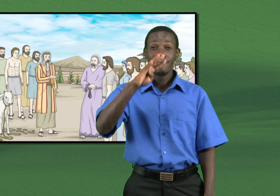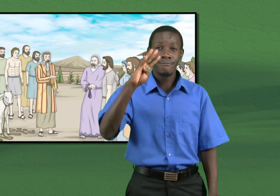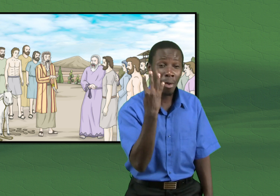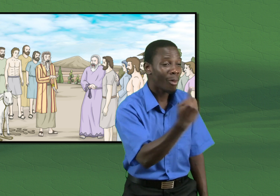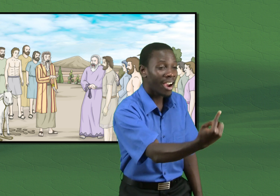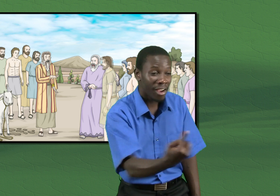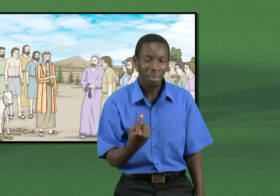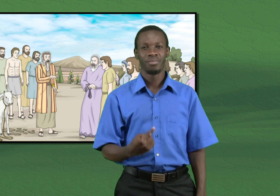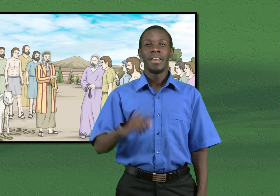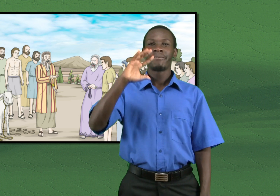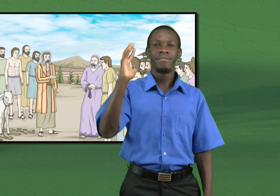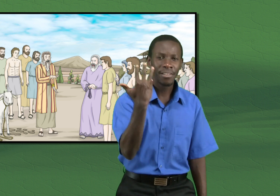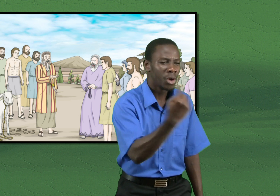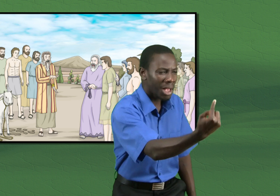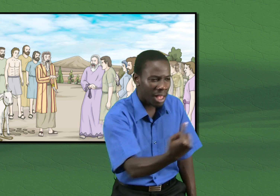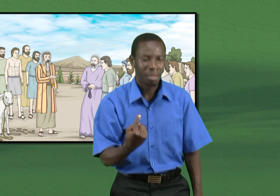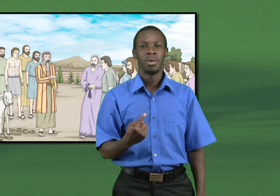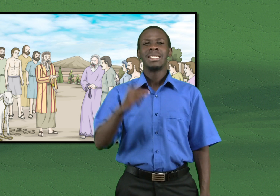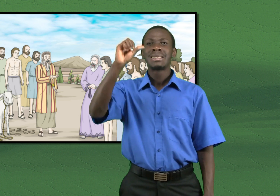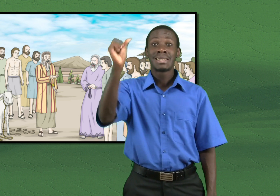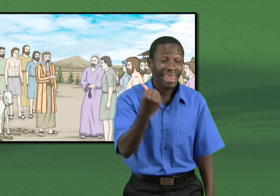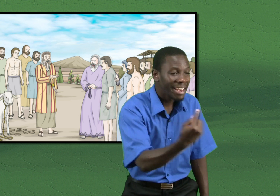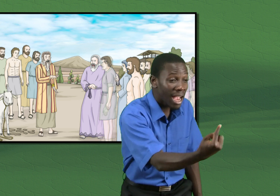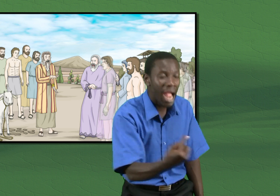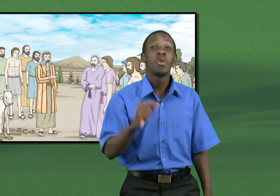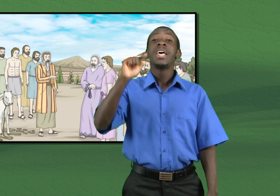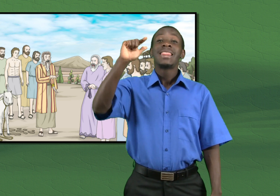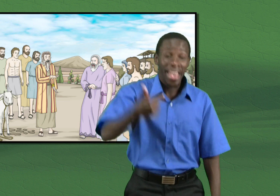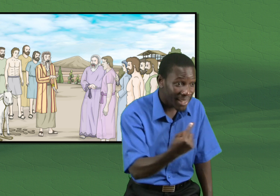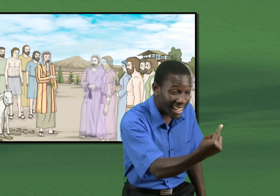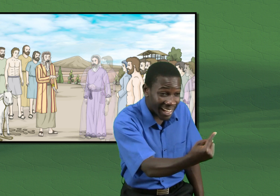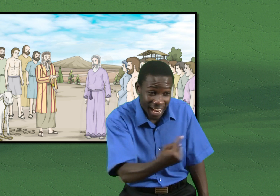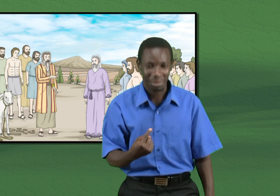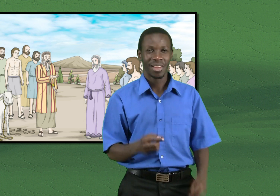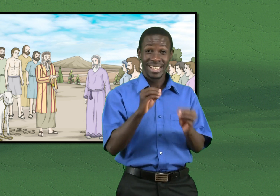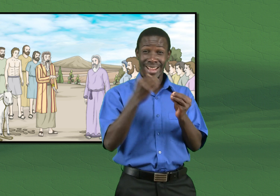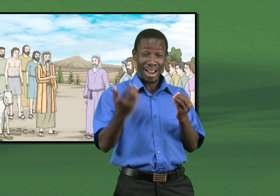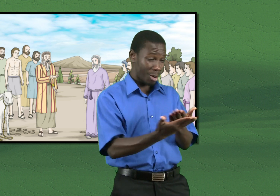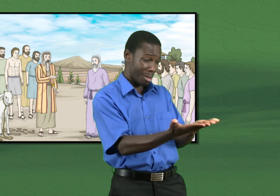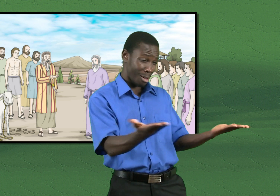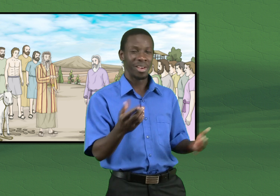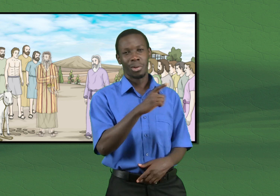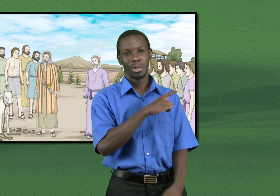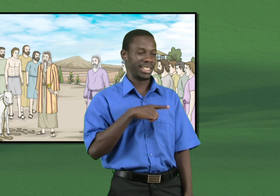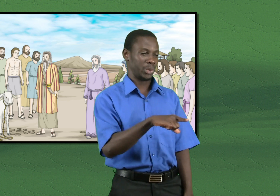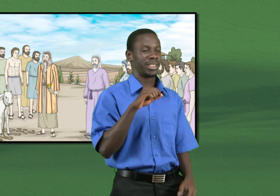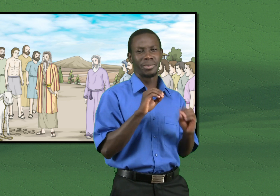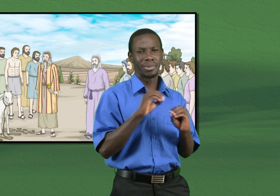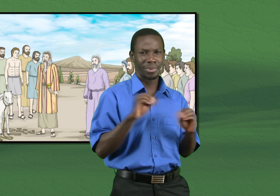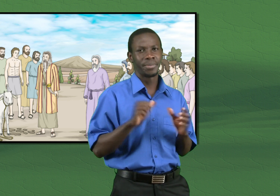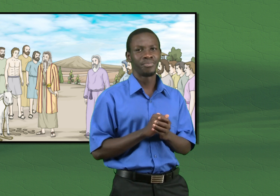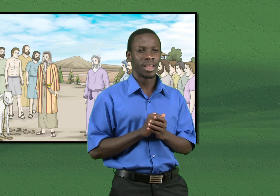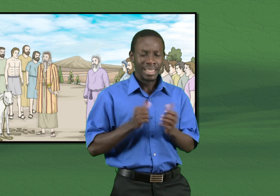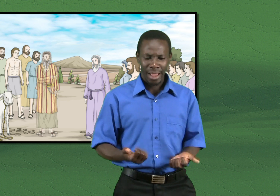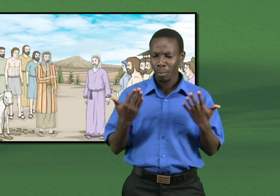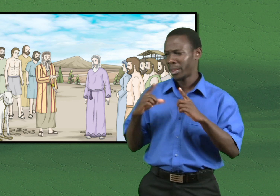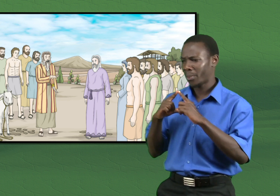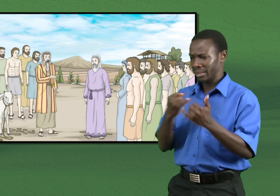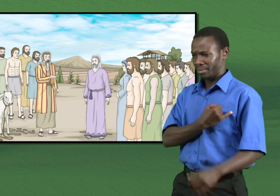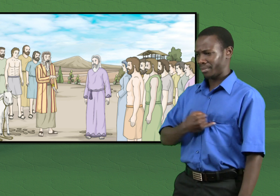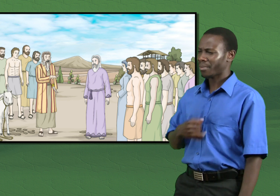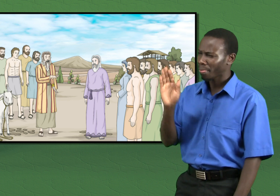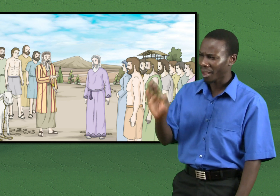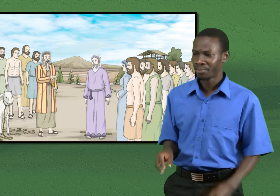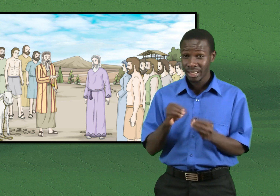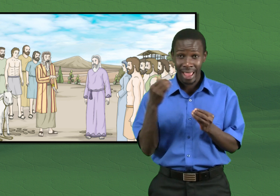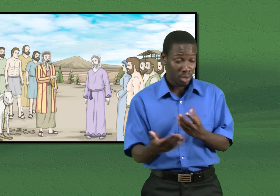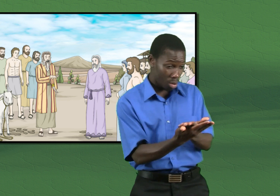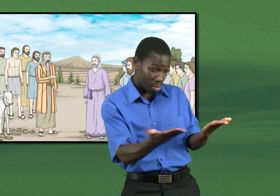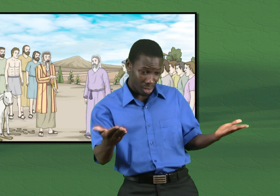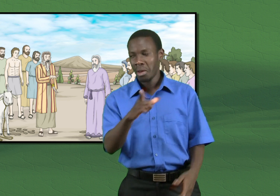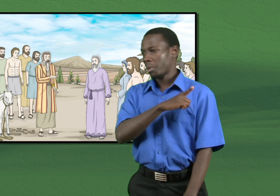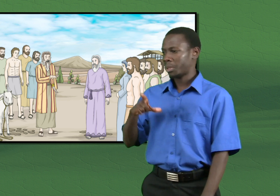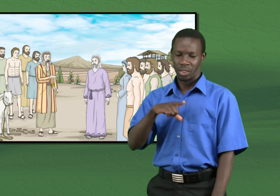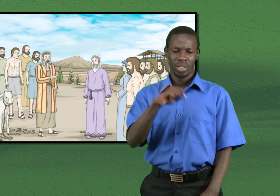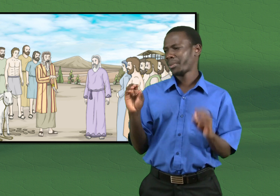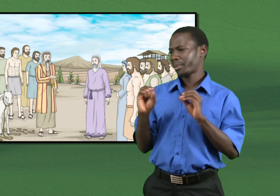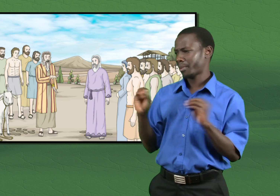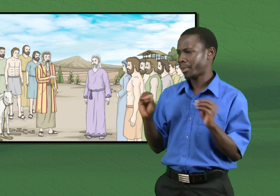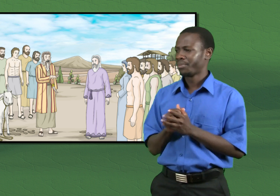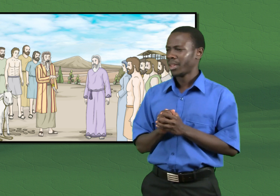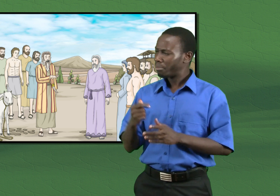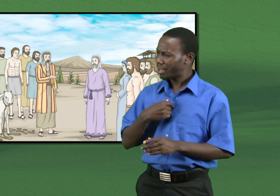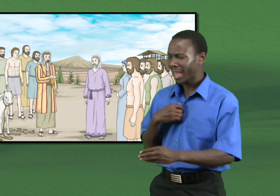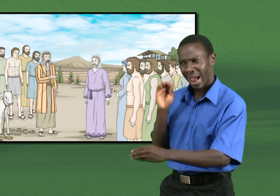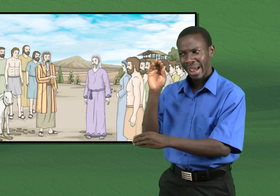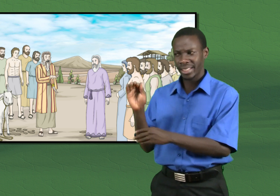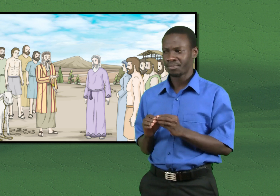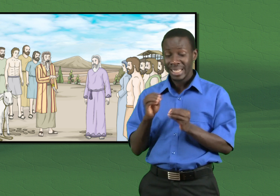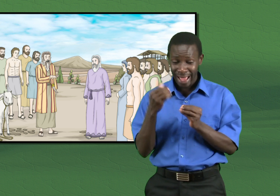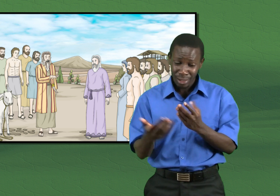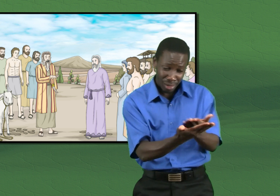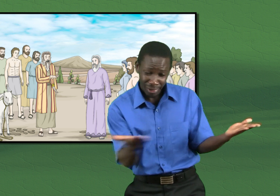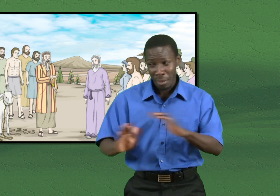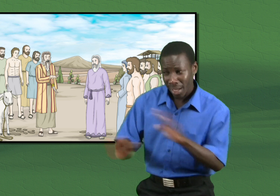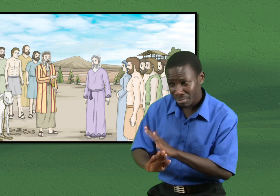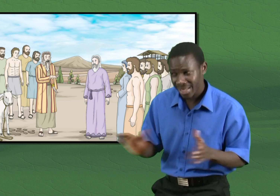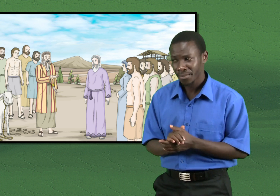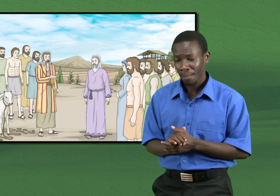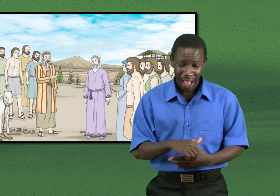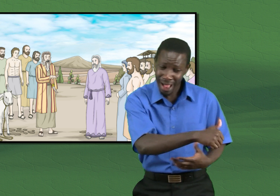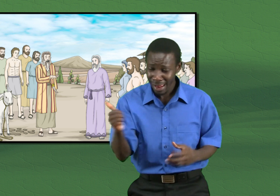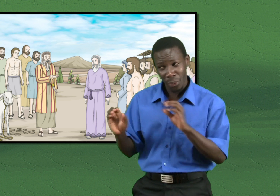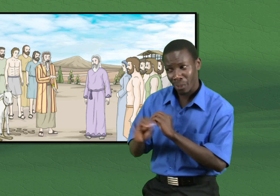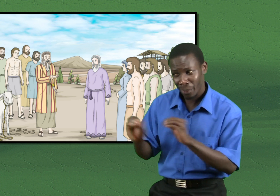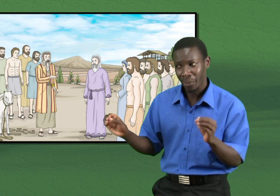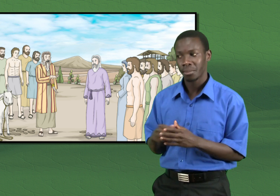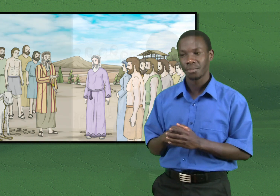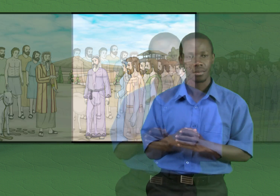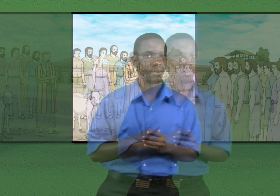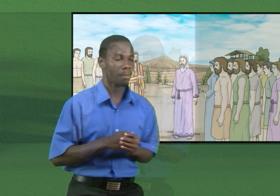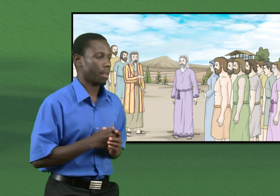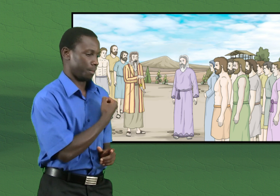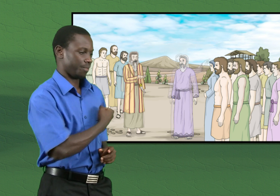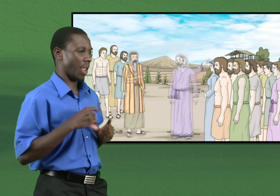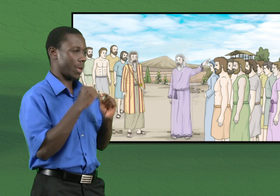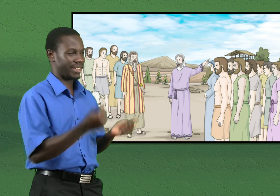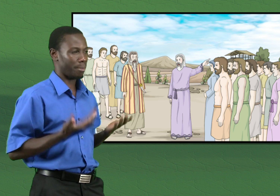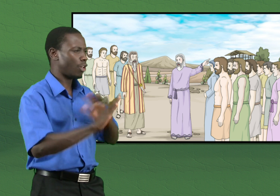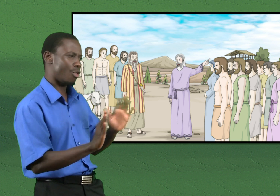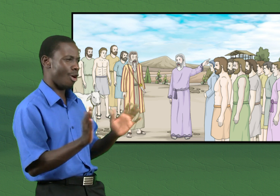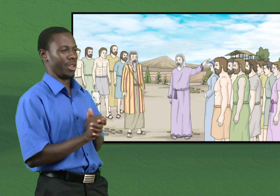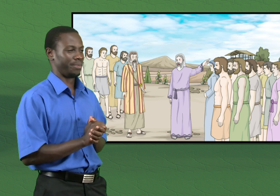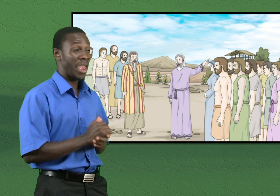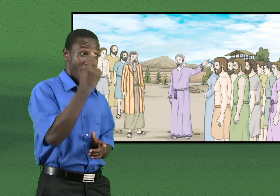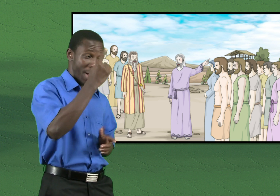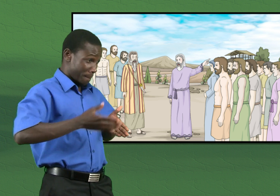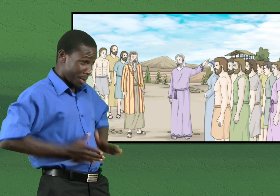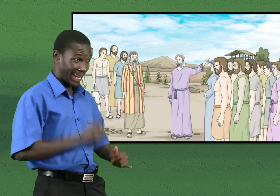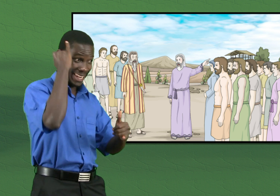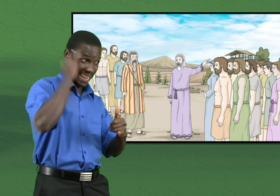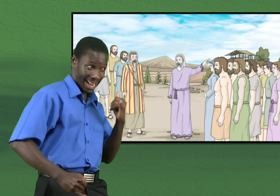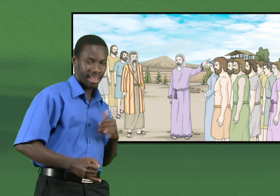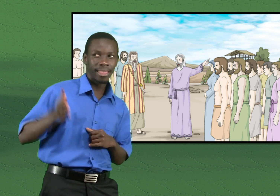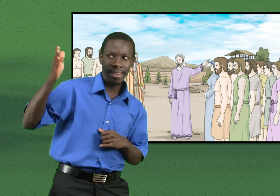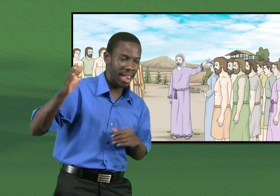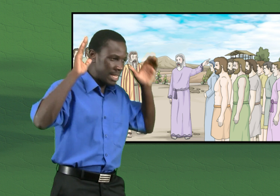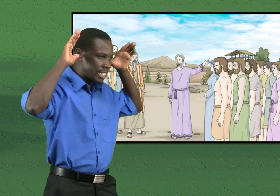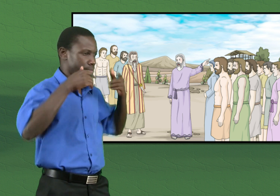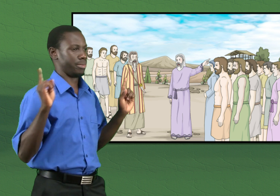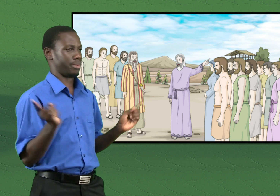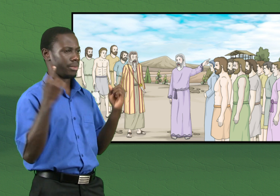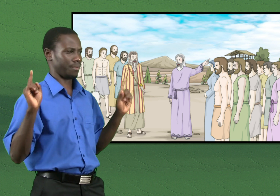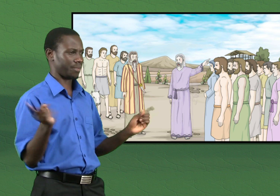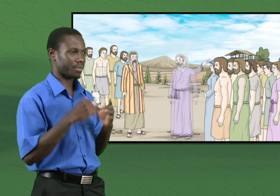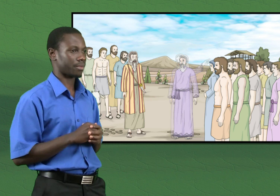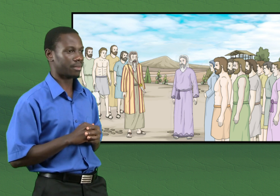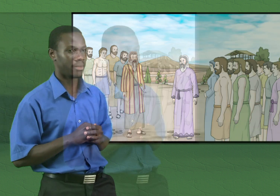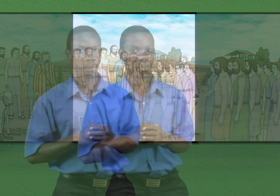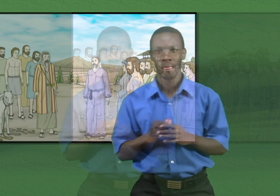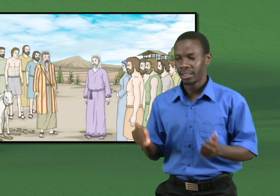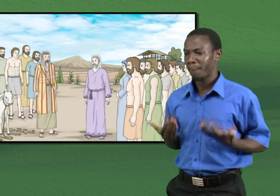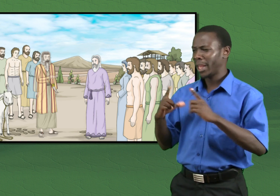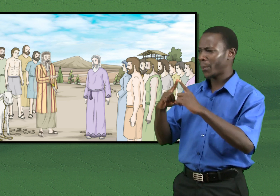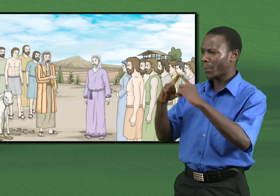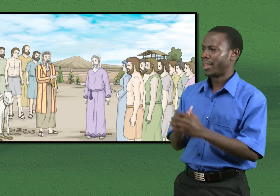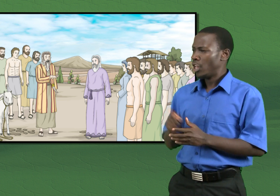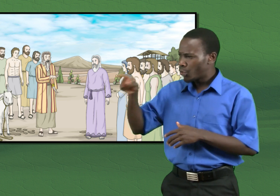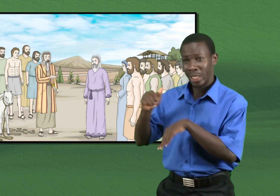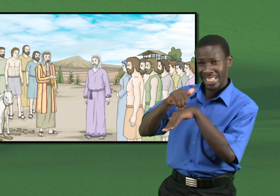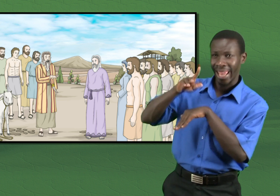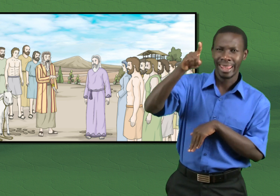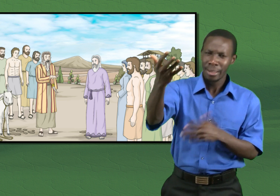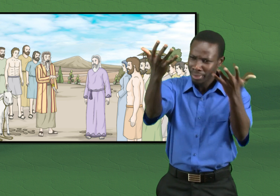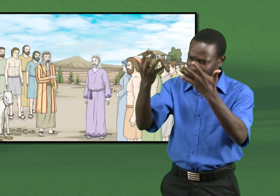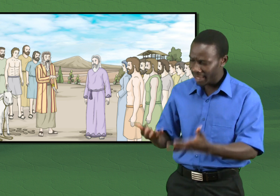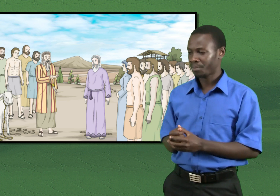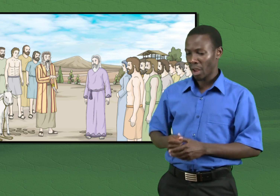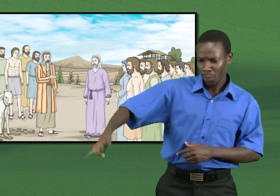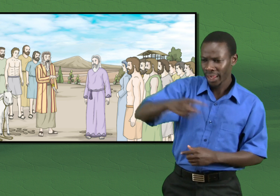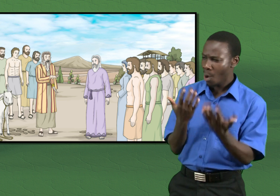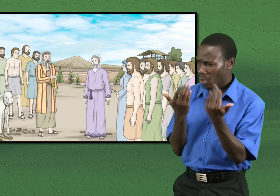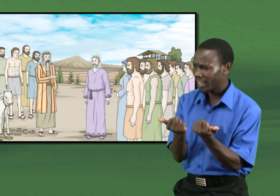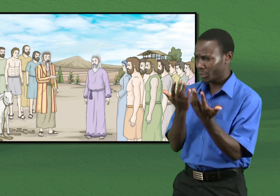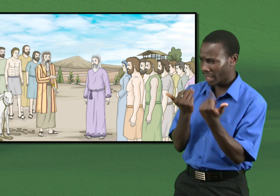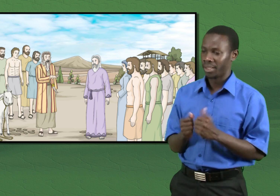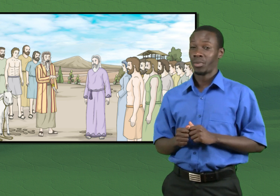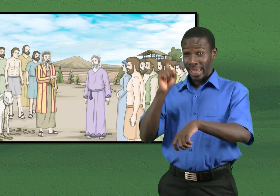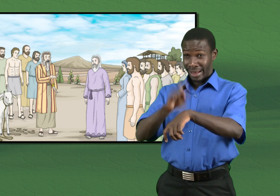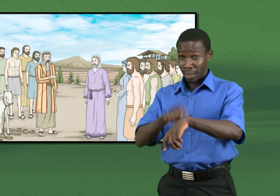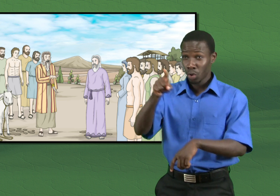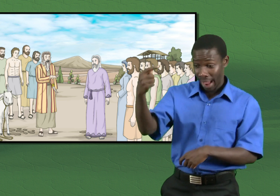Thus Jesse made seven of his sons pass before Samuel, but Samuel told him, “The LORD has not chosen any of these.” And Samuel asked him, “Are these all the sons you have?”